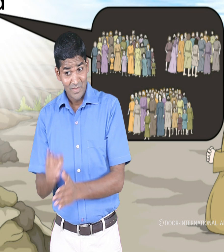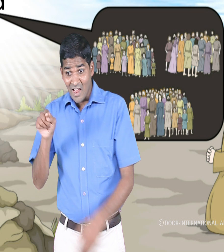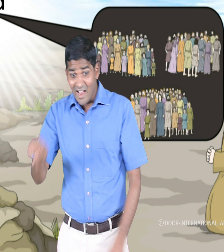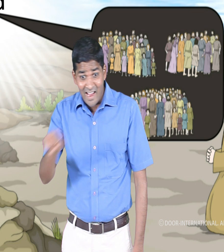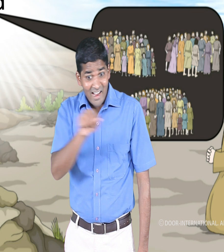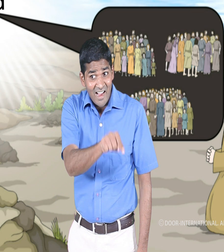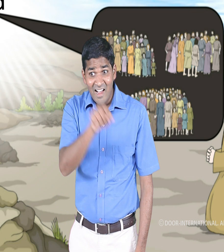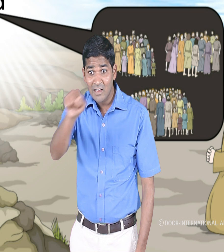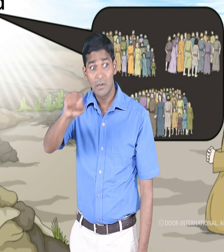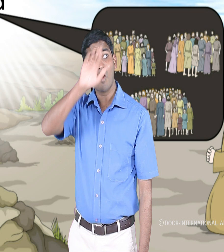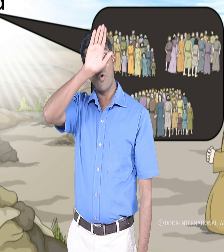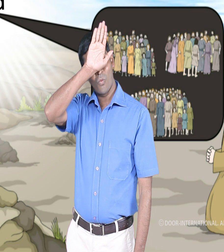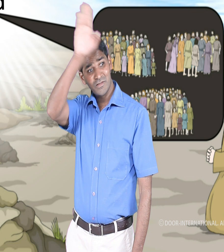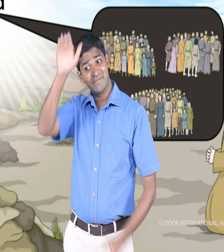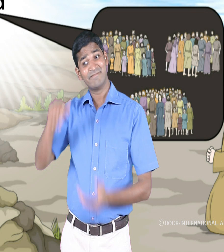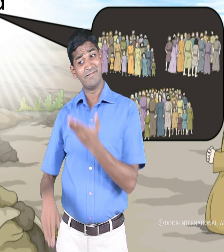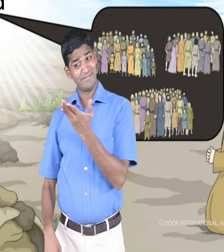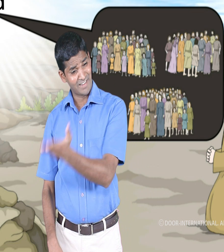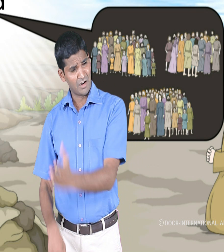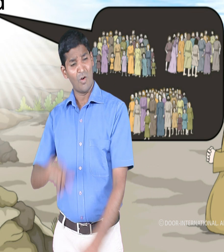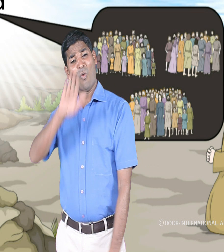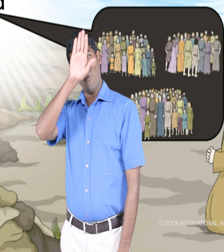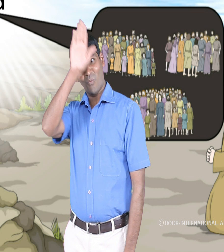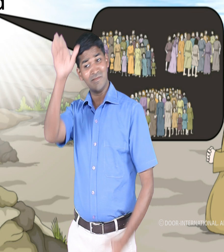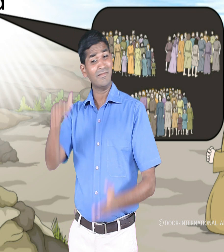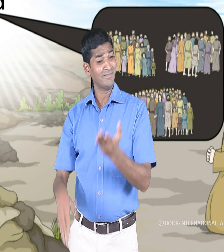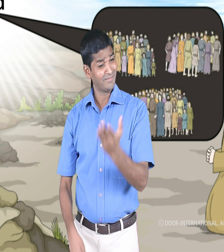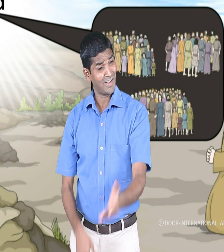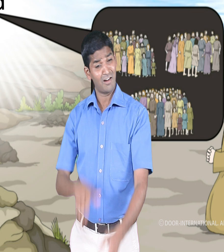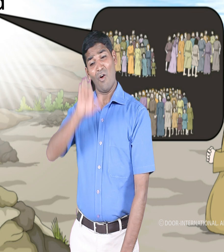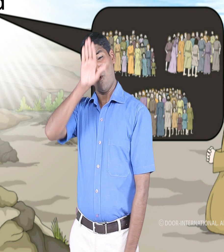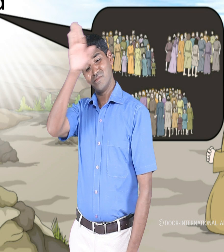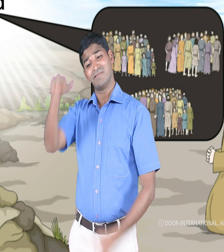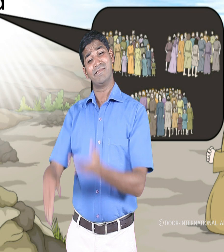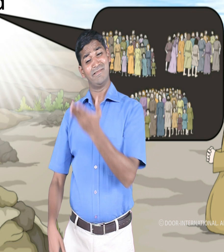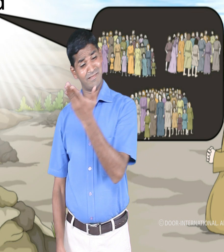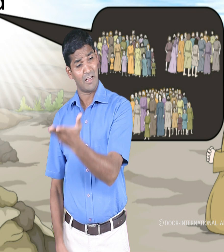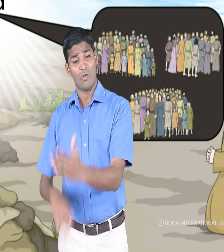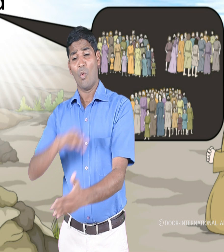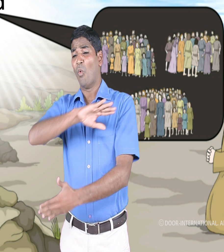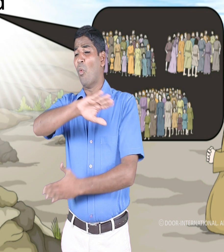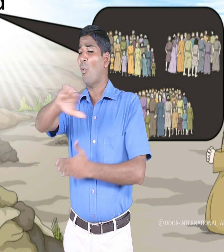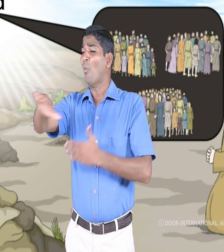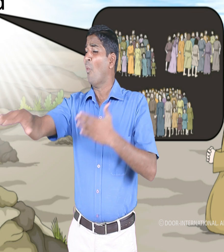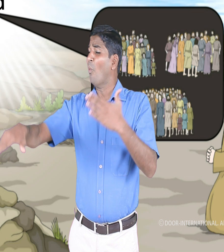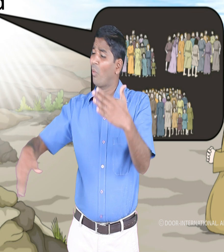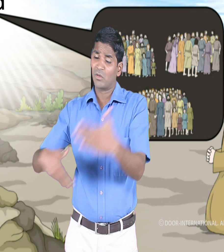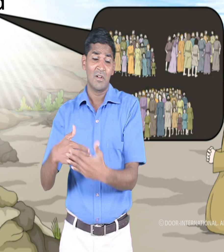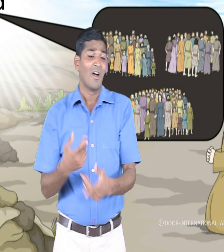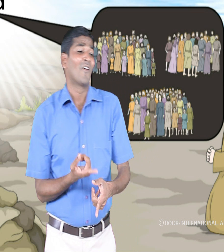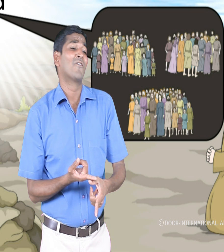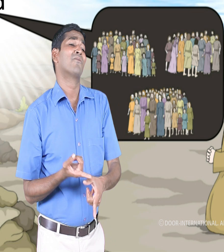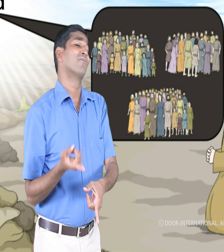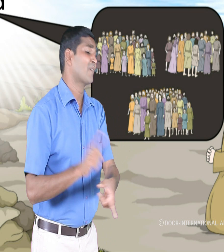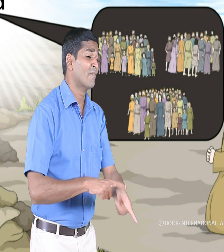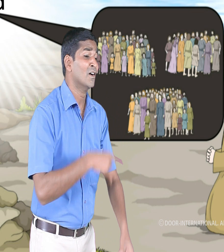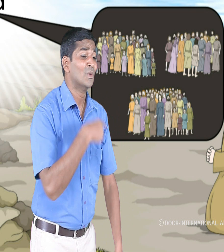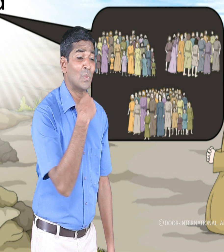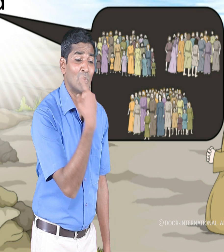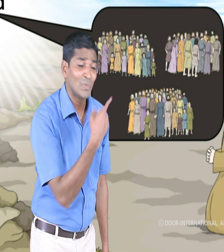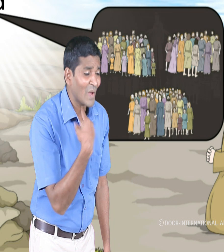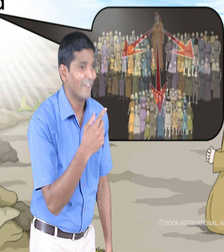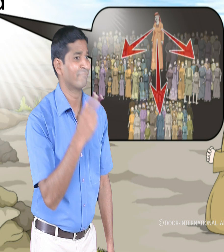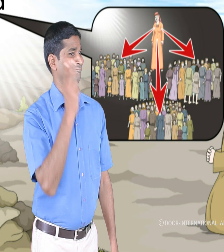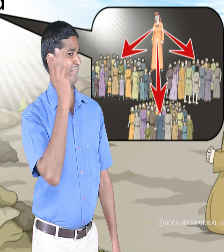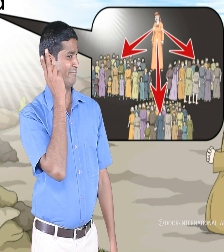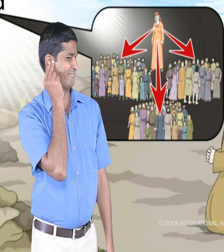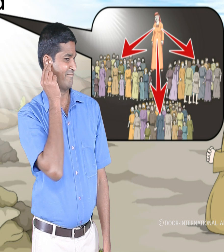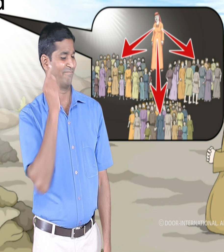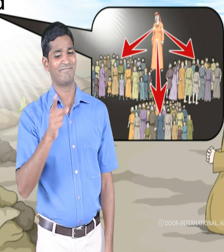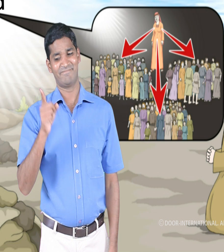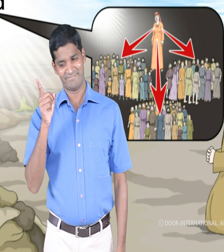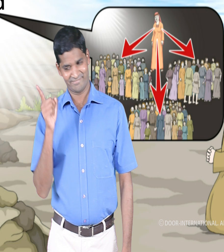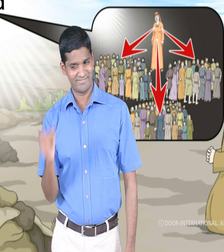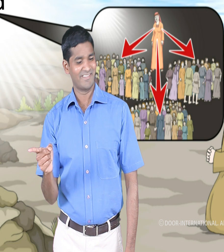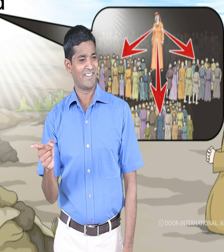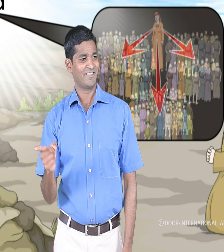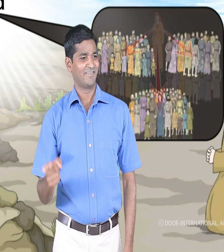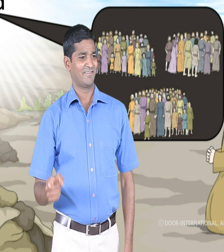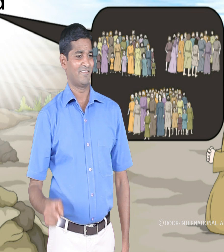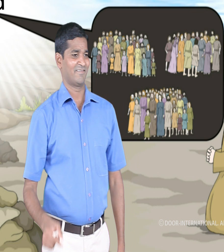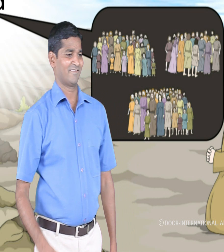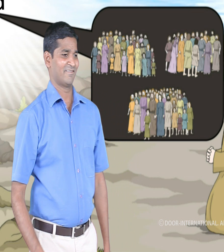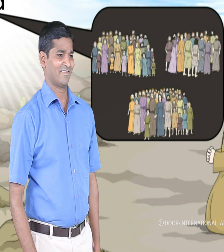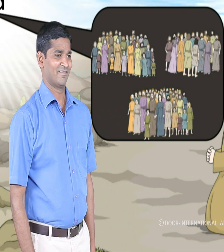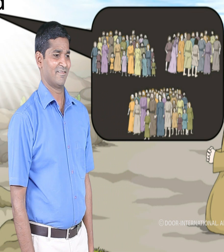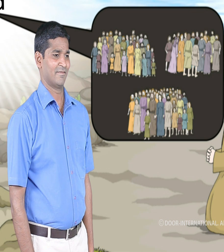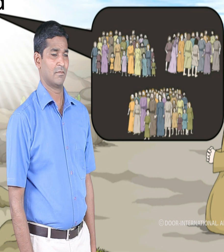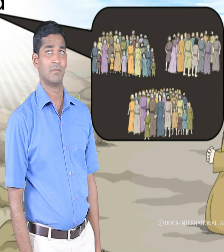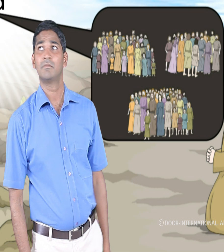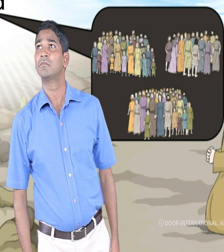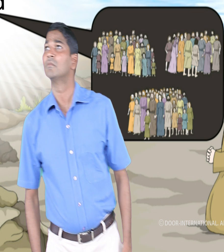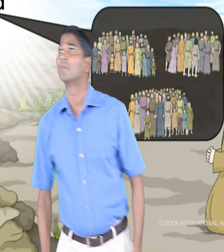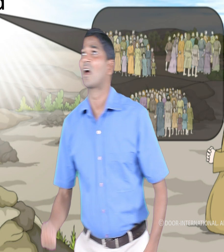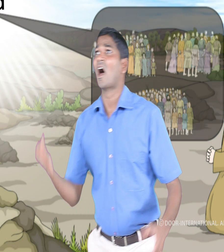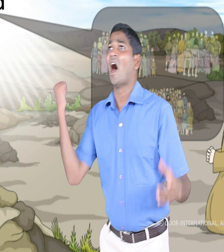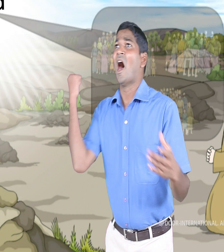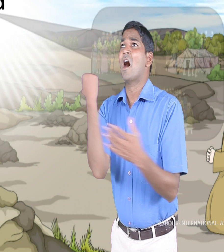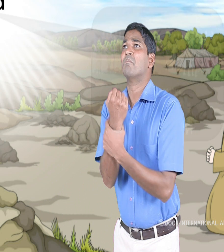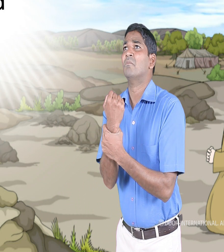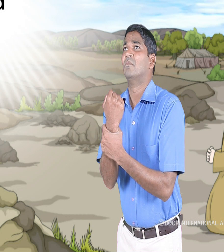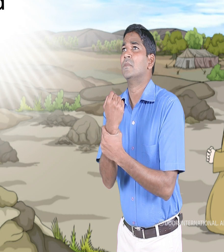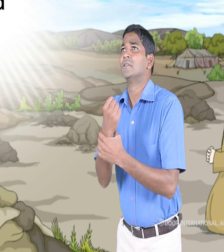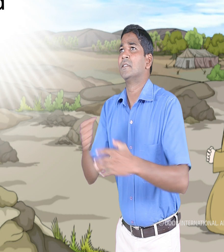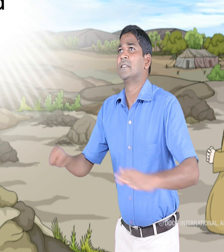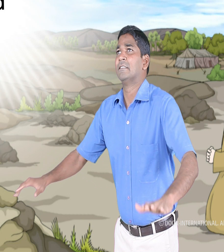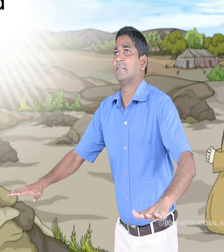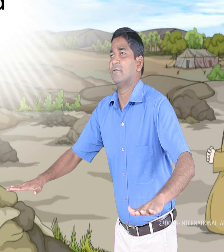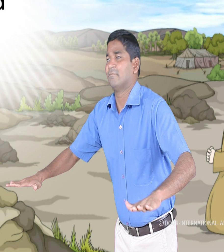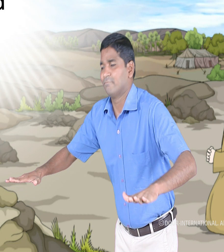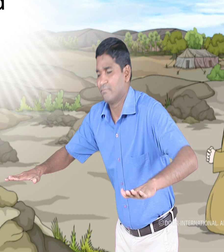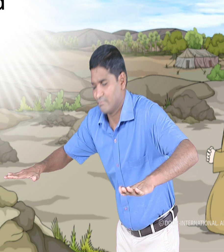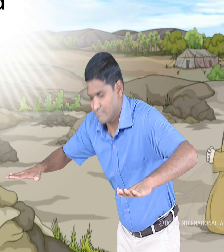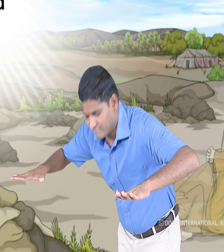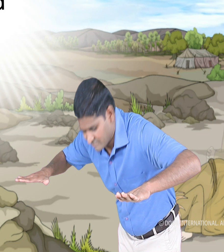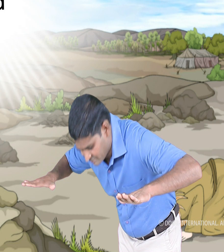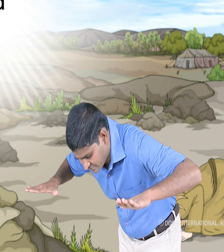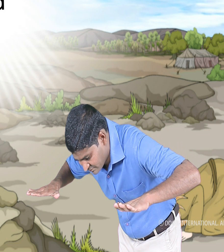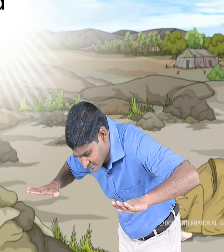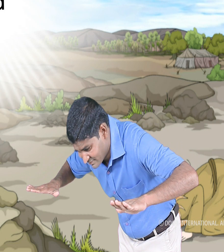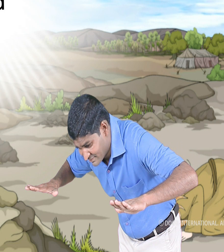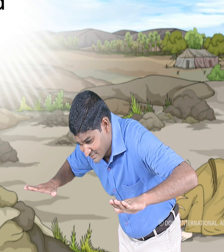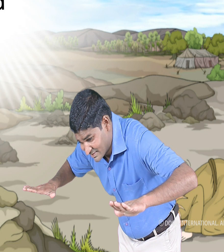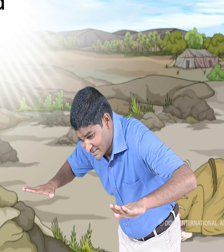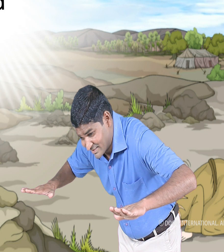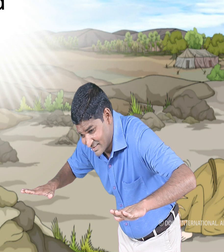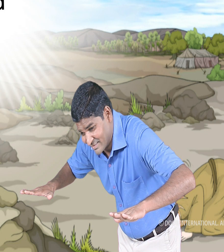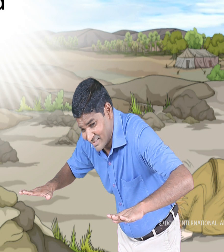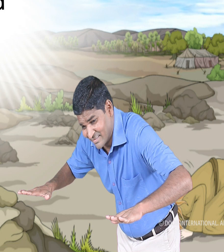kings of peoples will descend from her.”